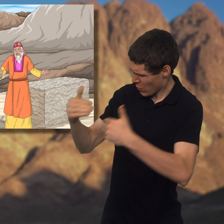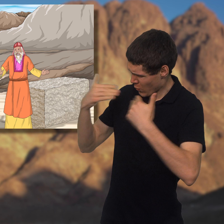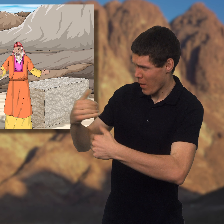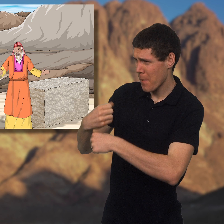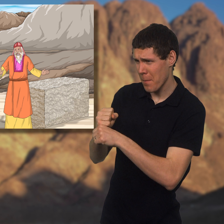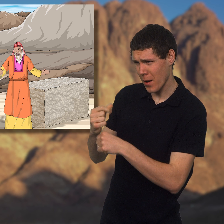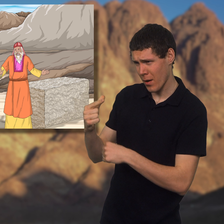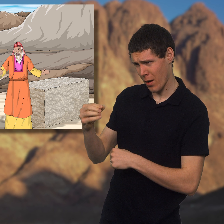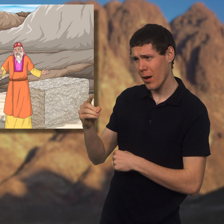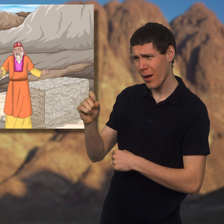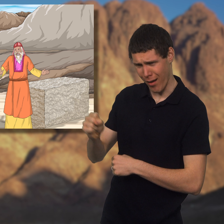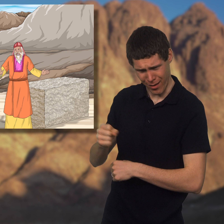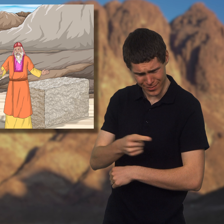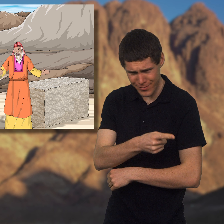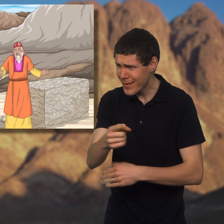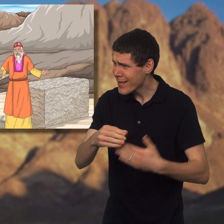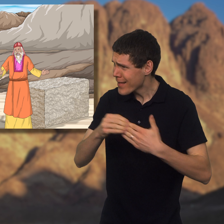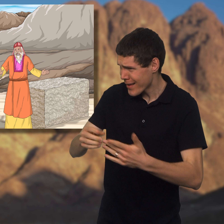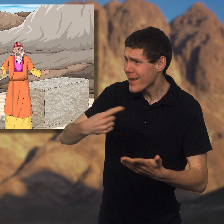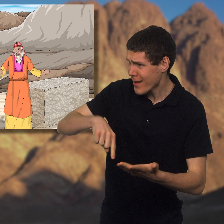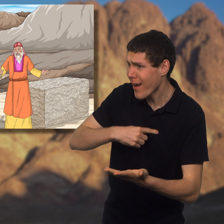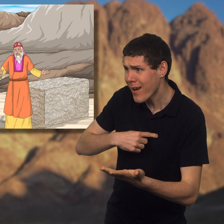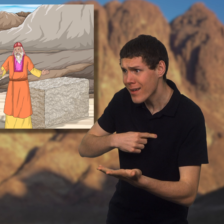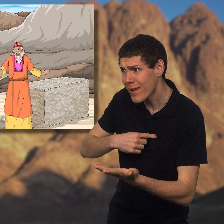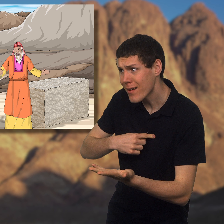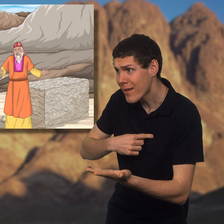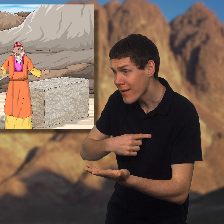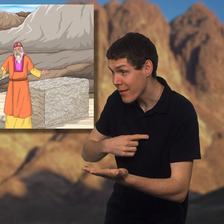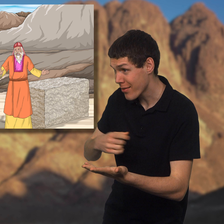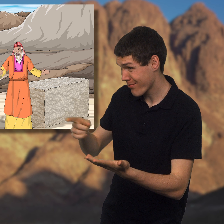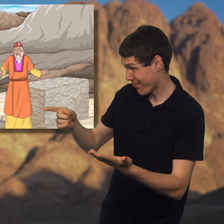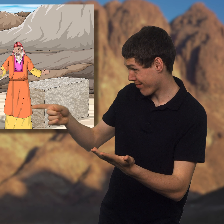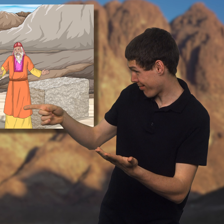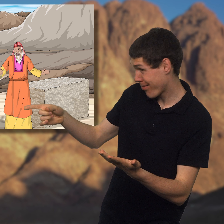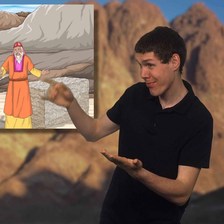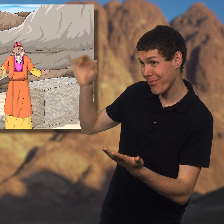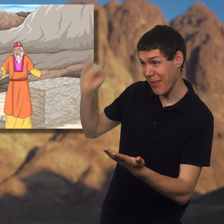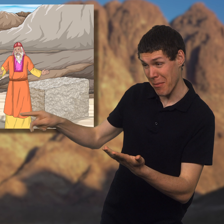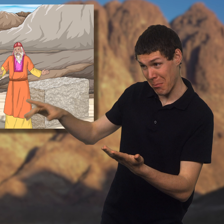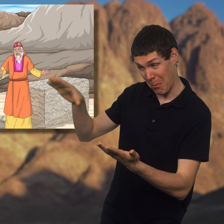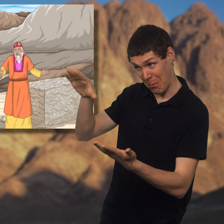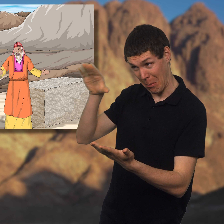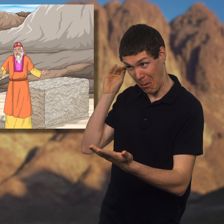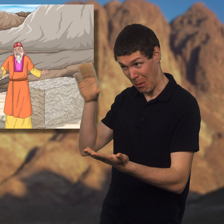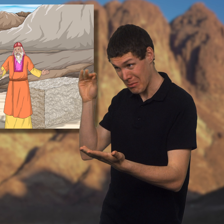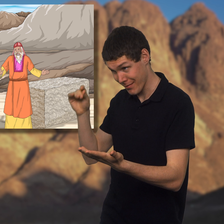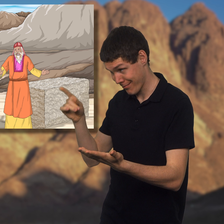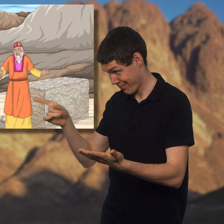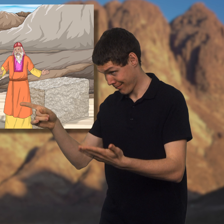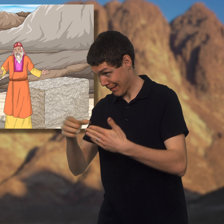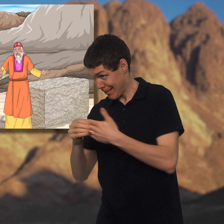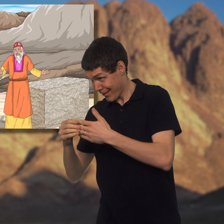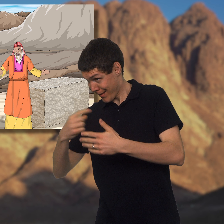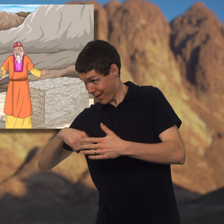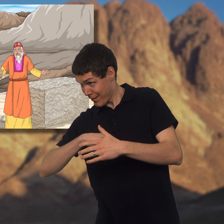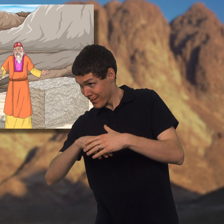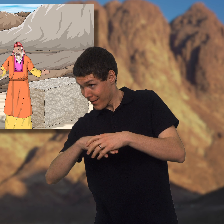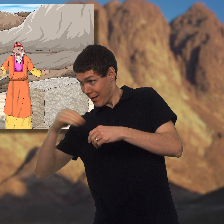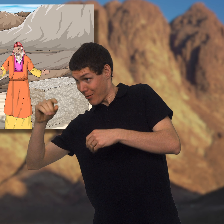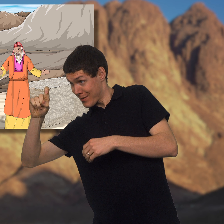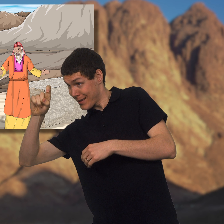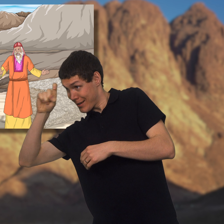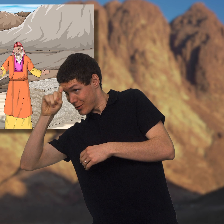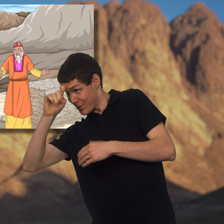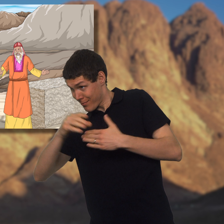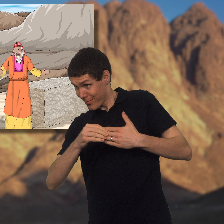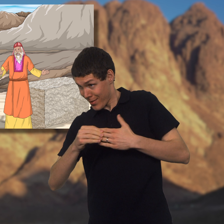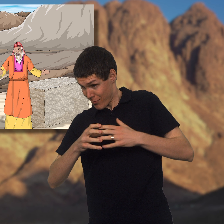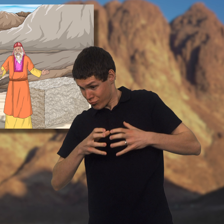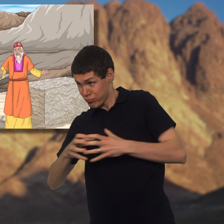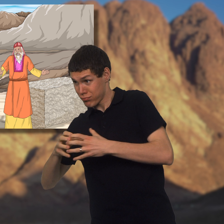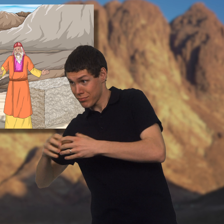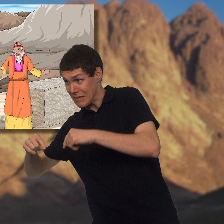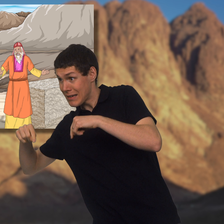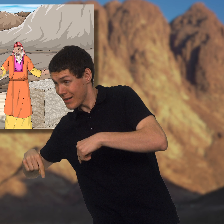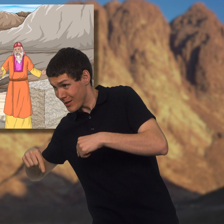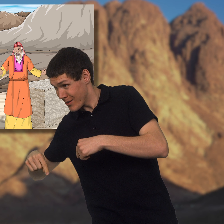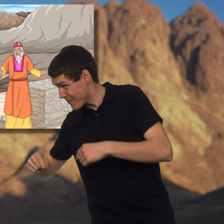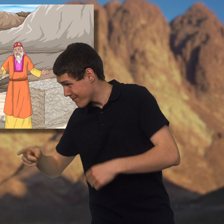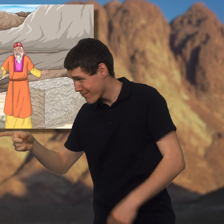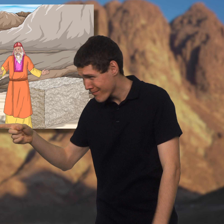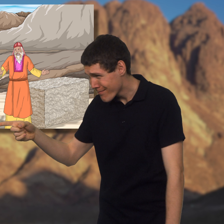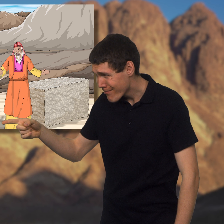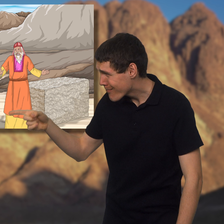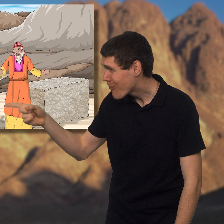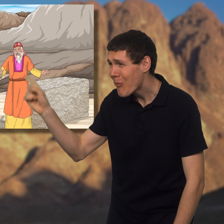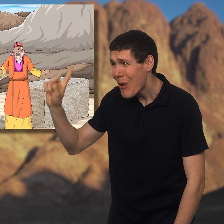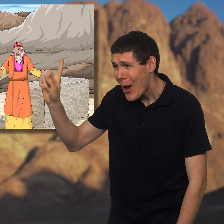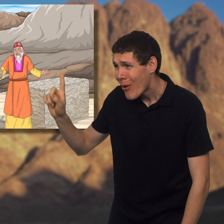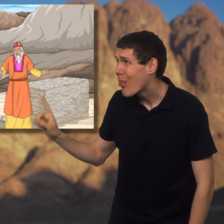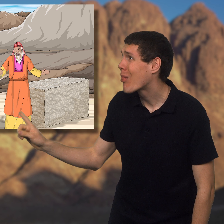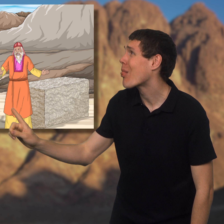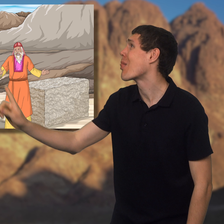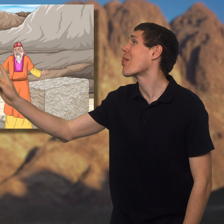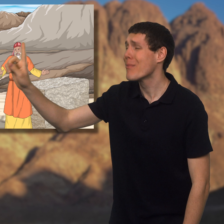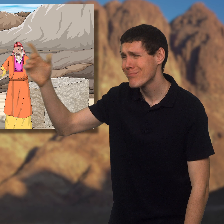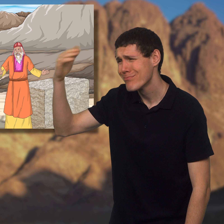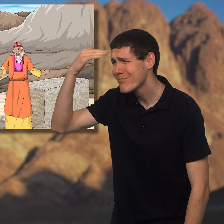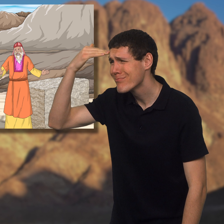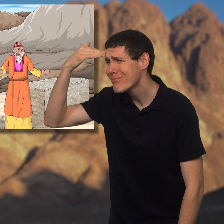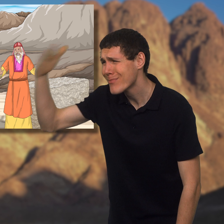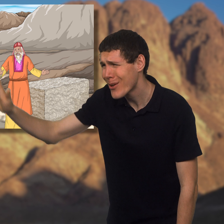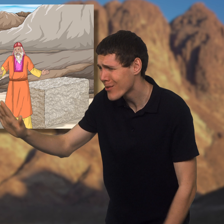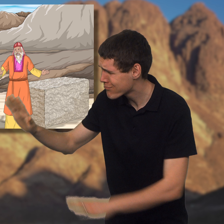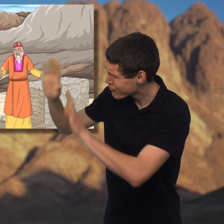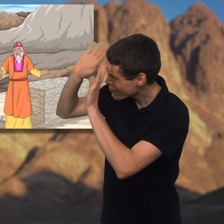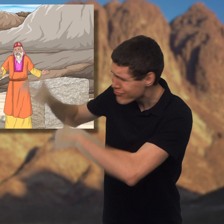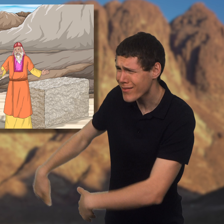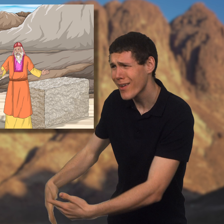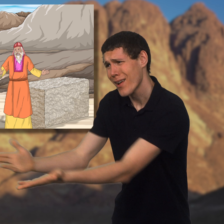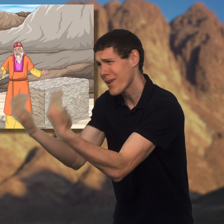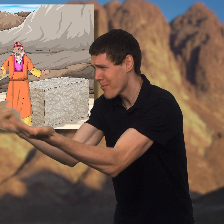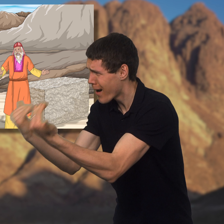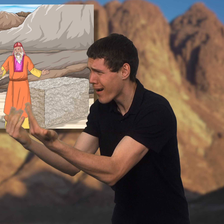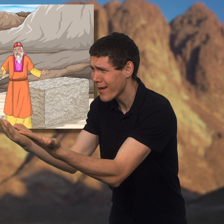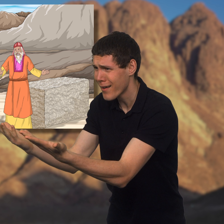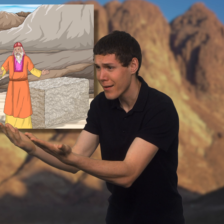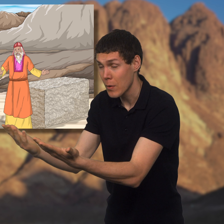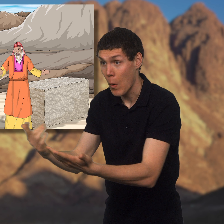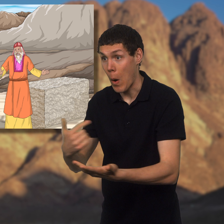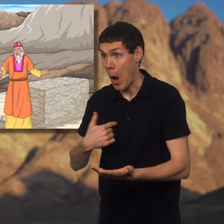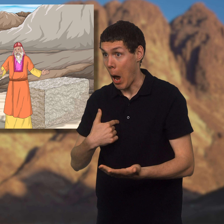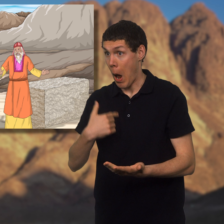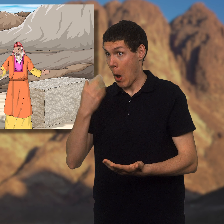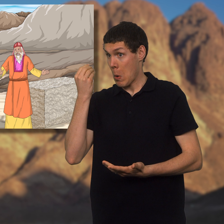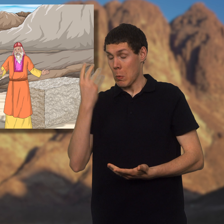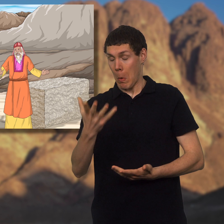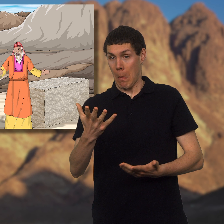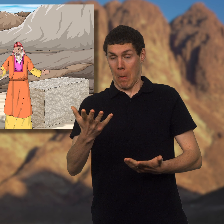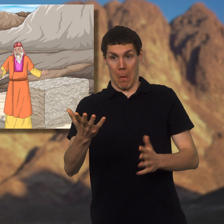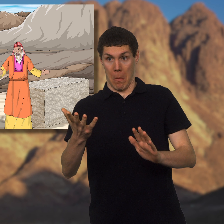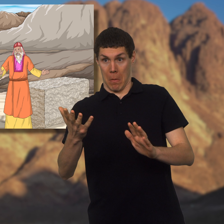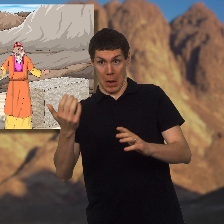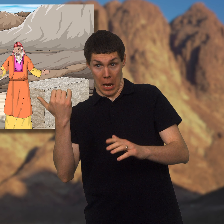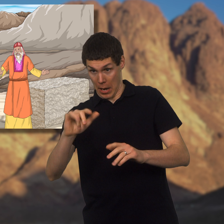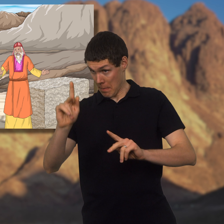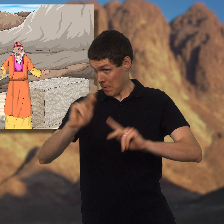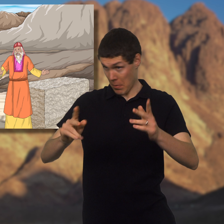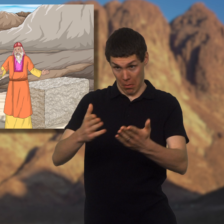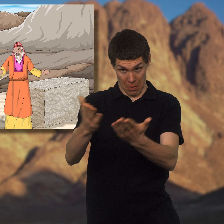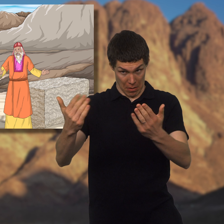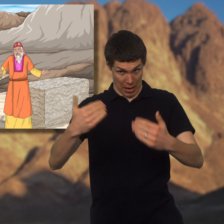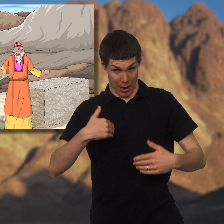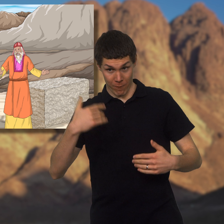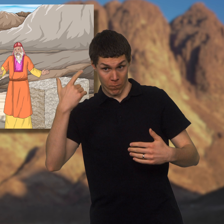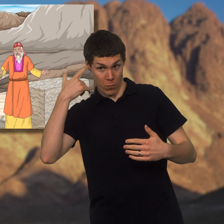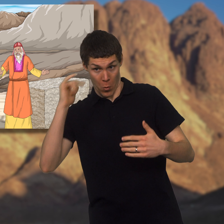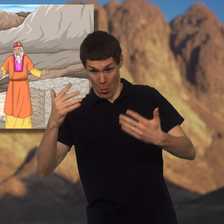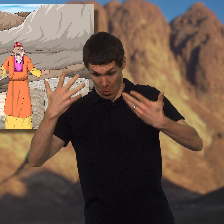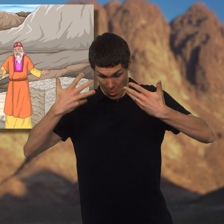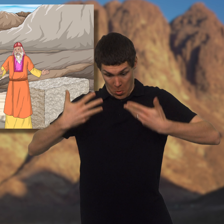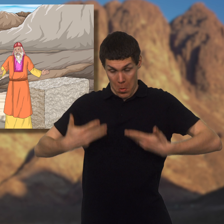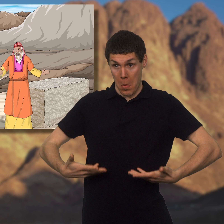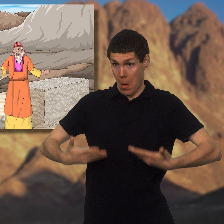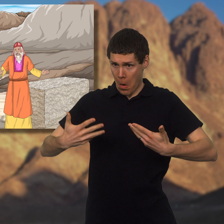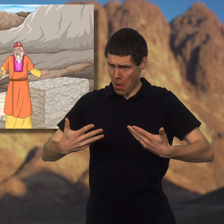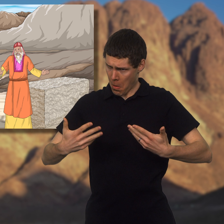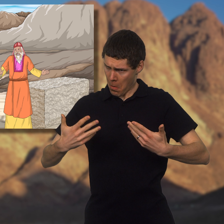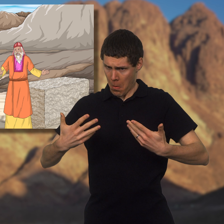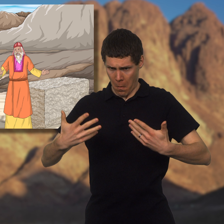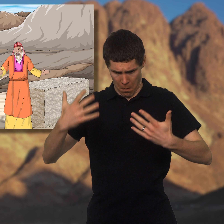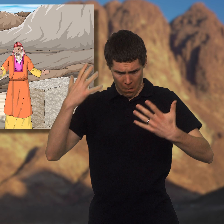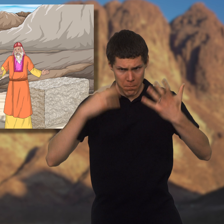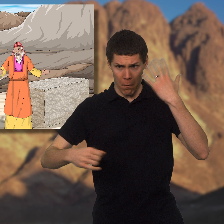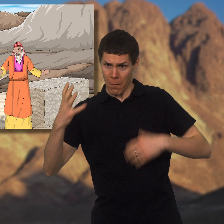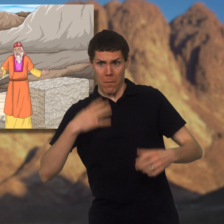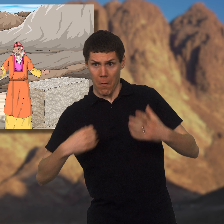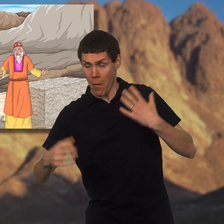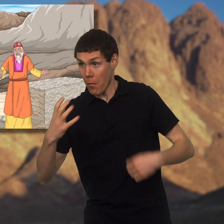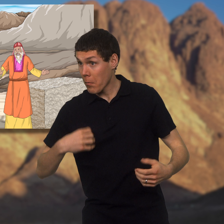As for this Moses who brought us up out of the land of Egypt, we do not know what has happened to him!’